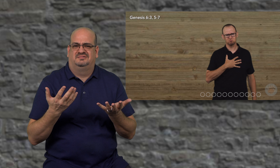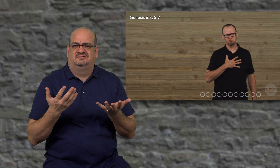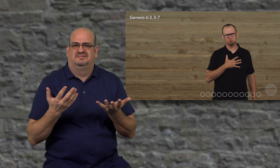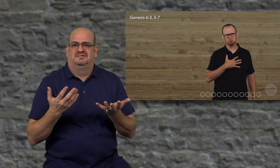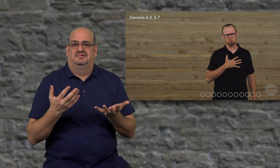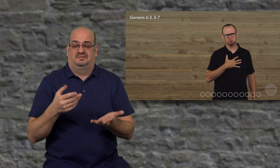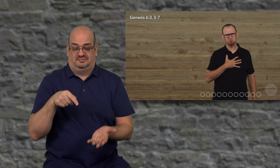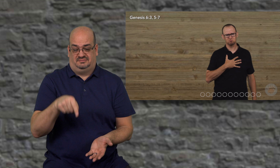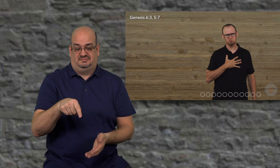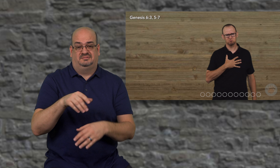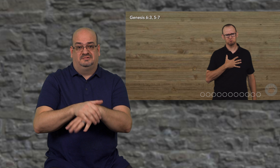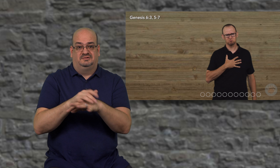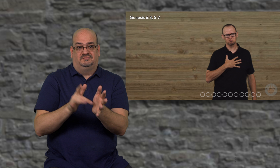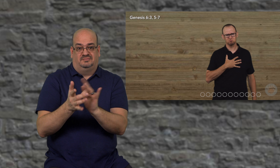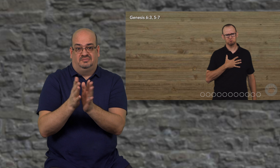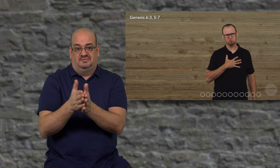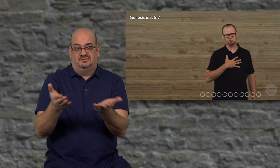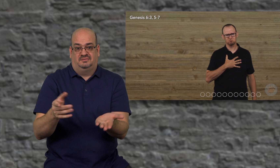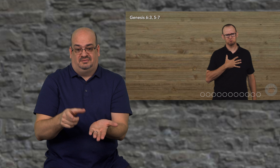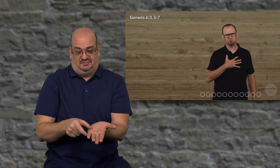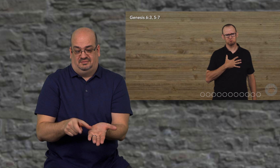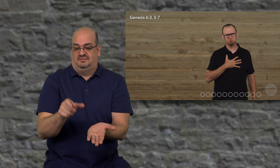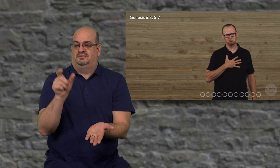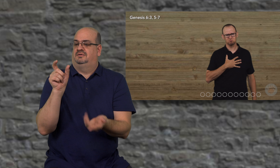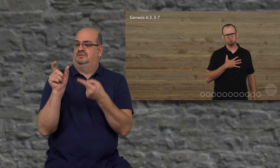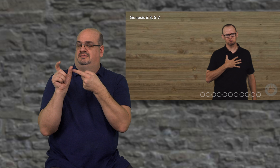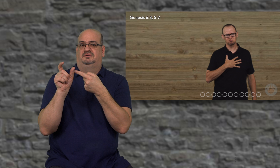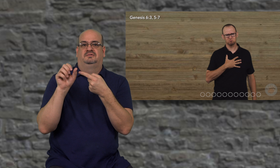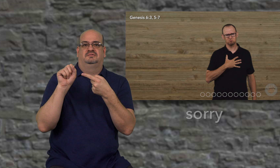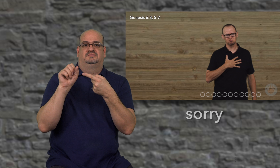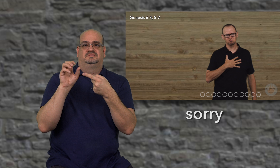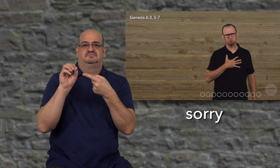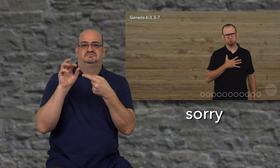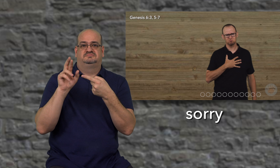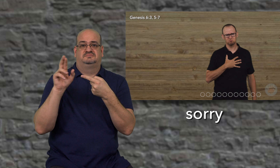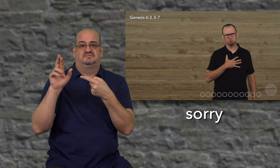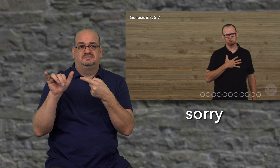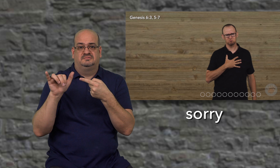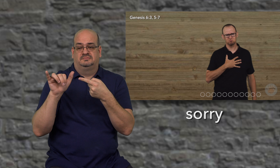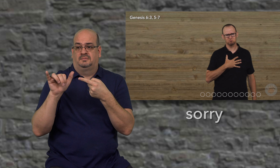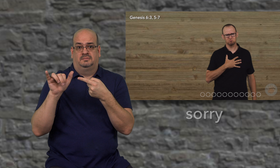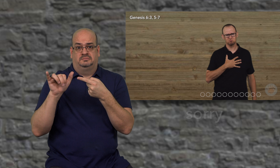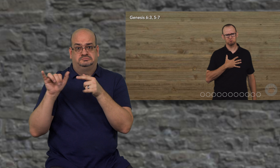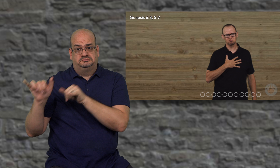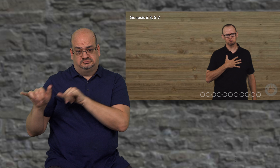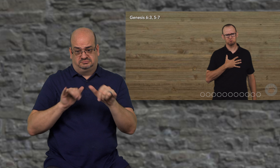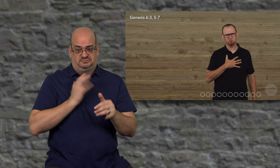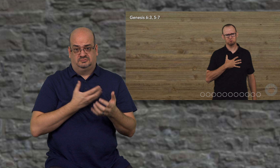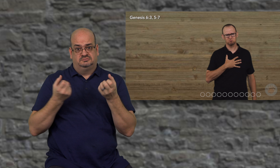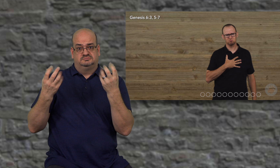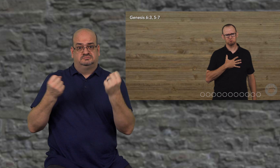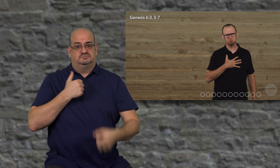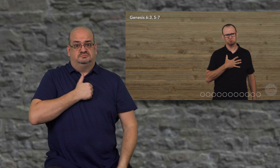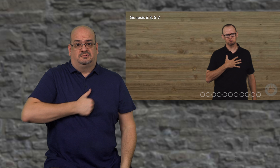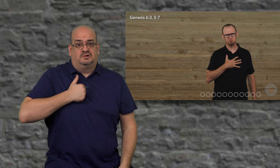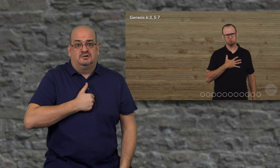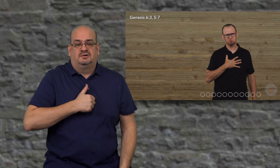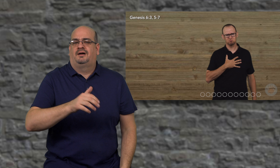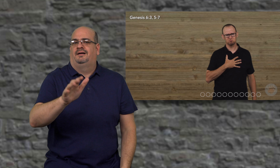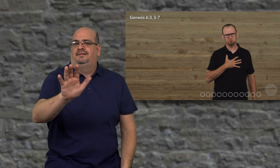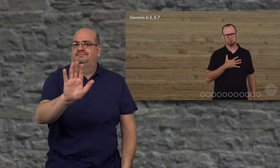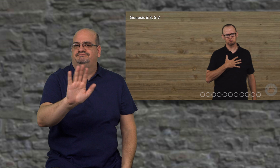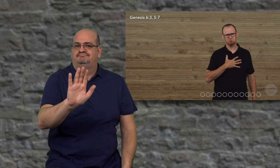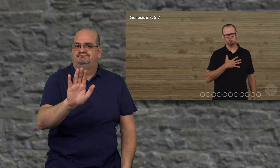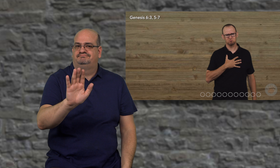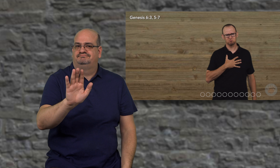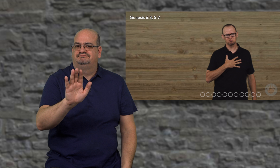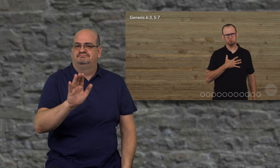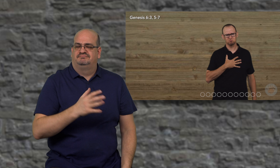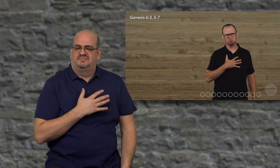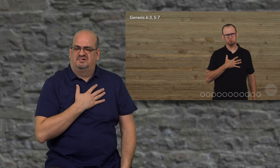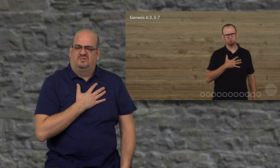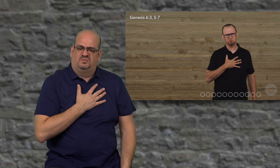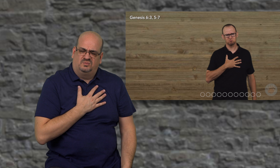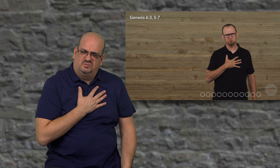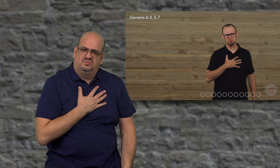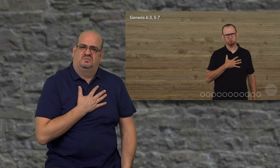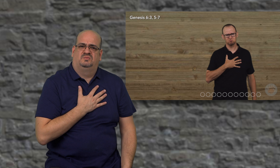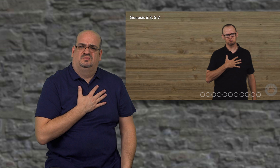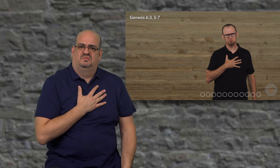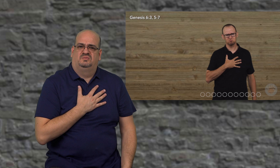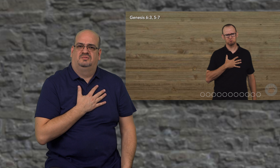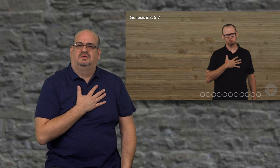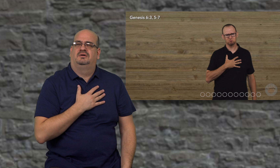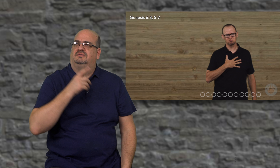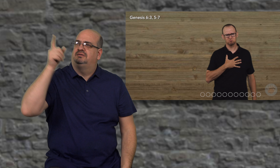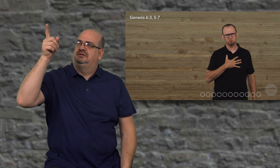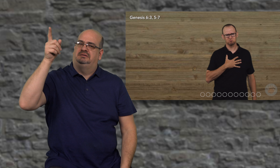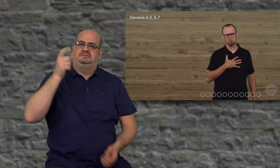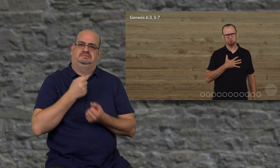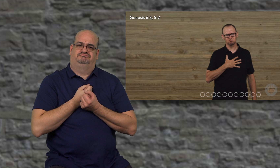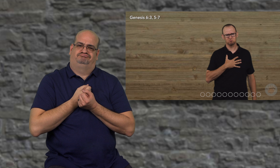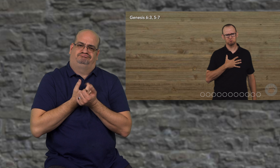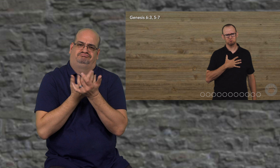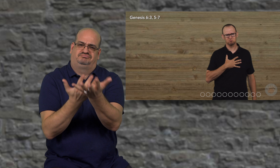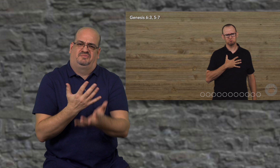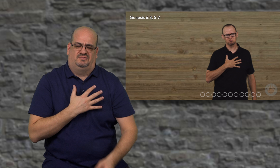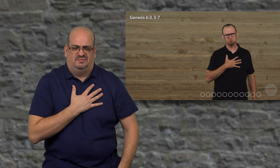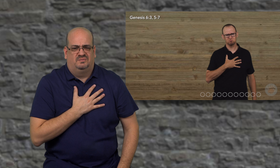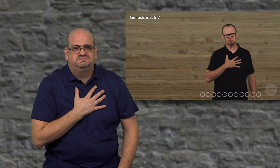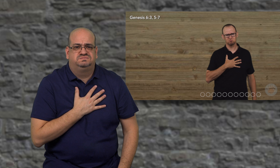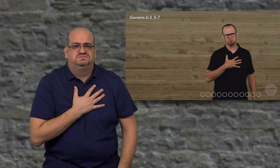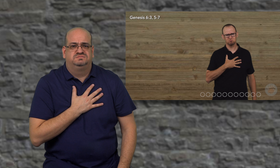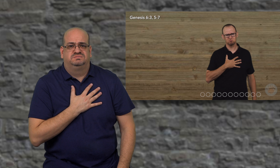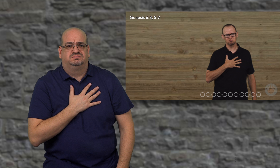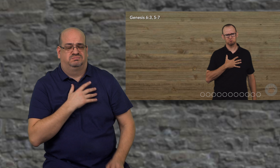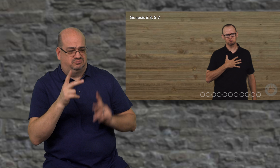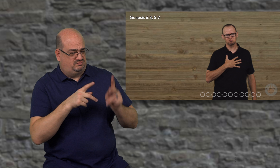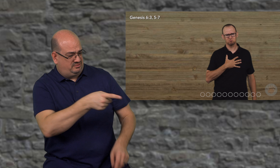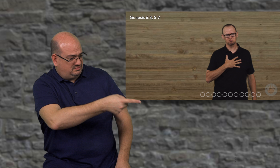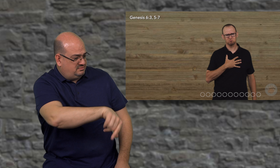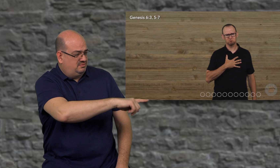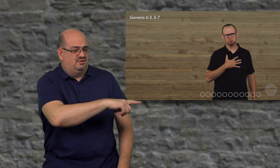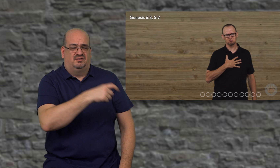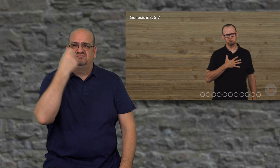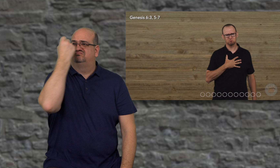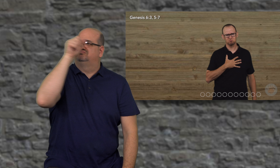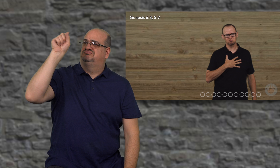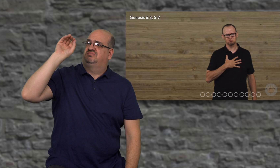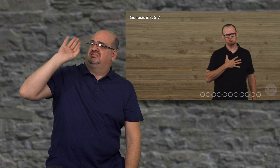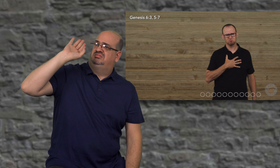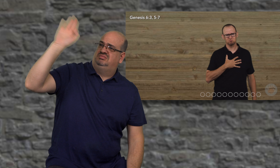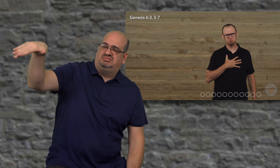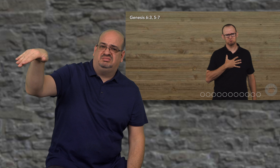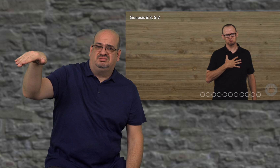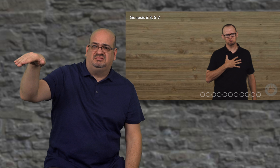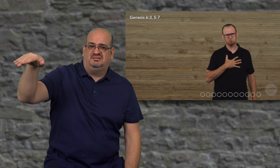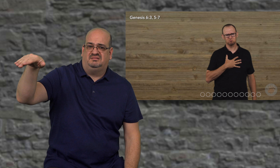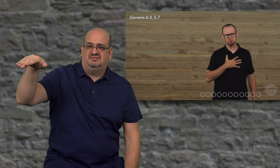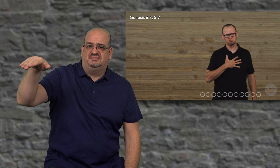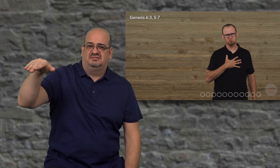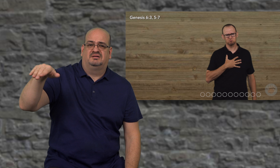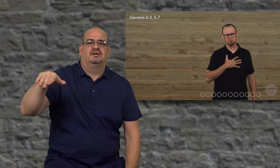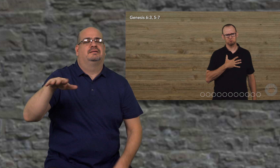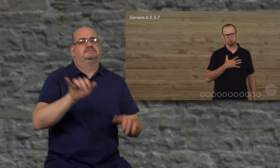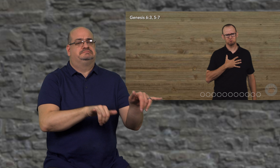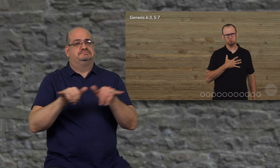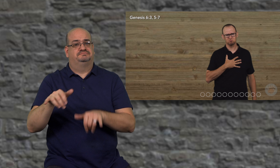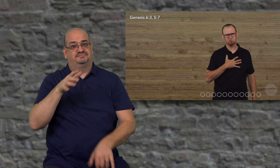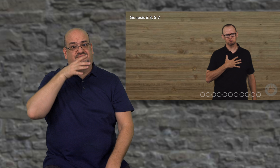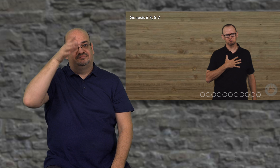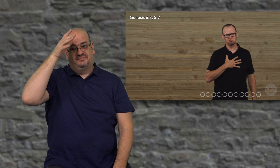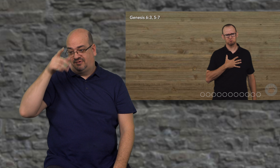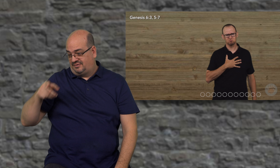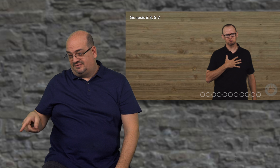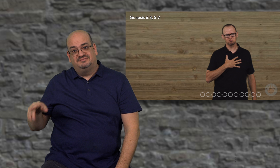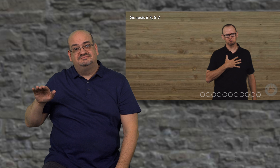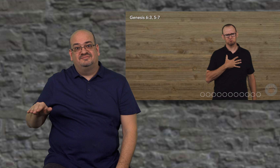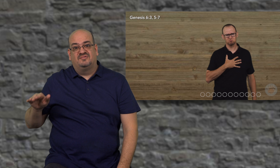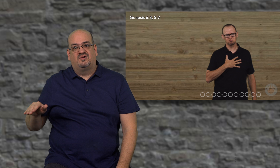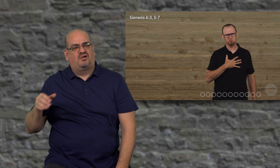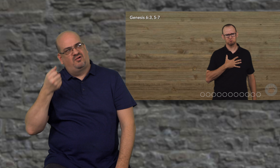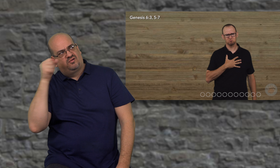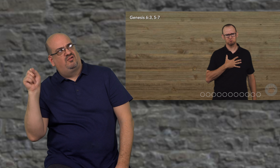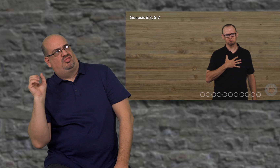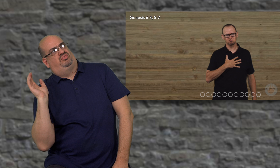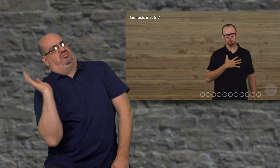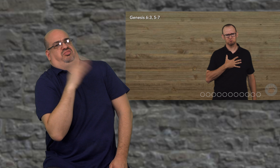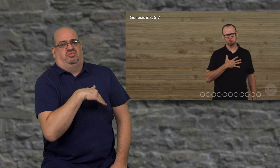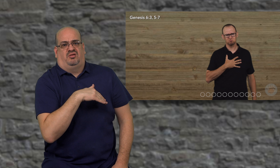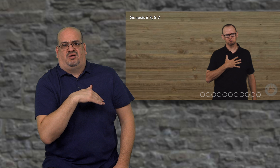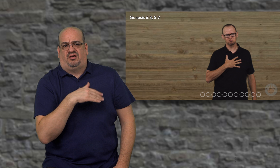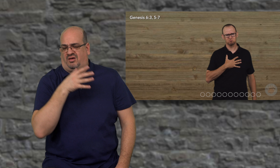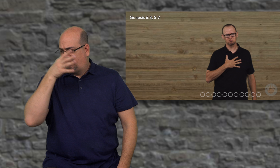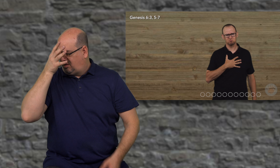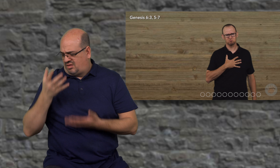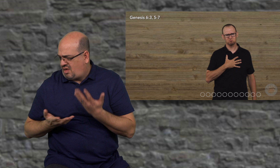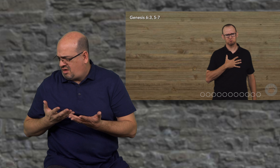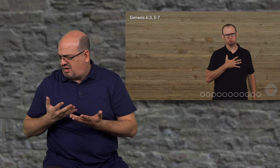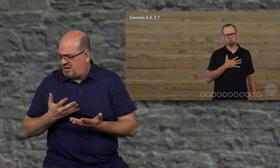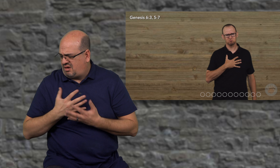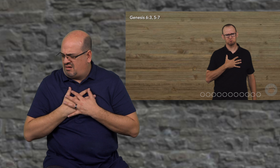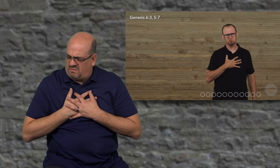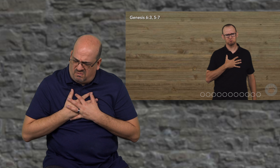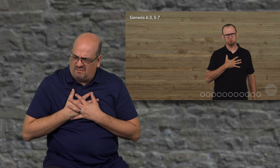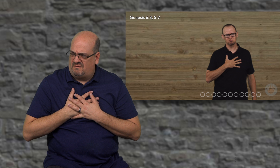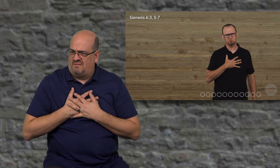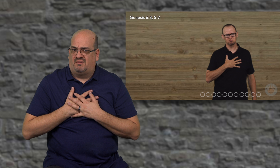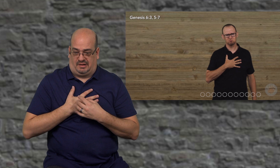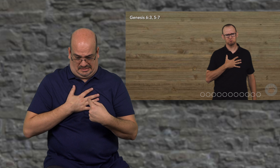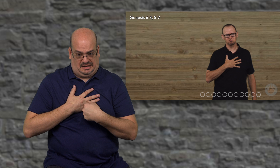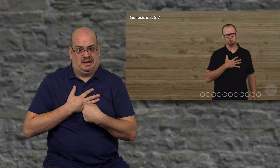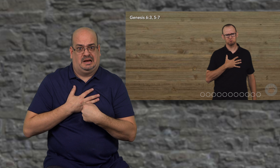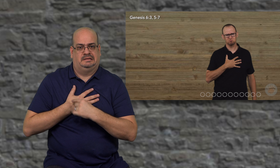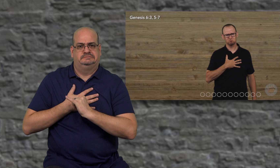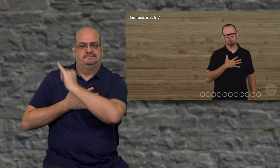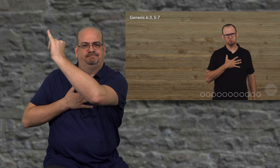And the LORD regretted that He had made man on the earth, and He was grieved in His heart.